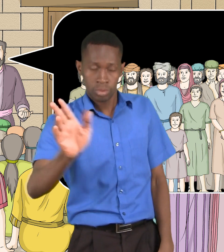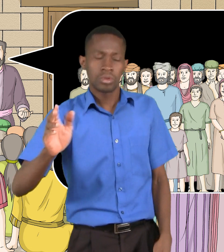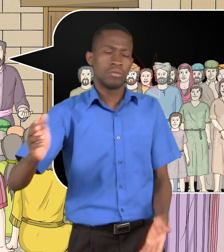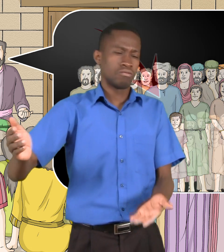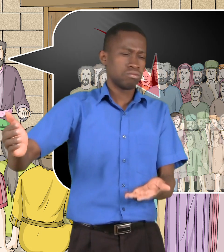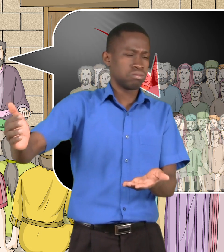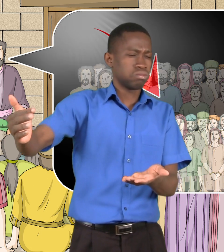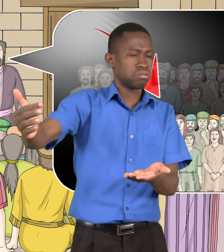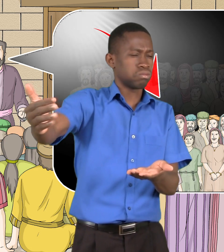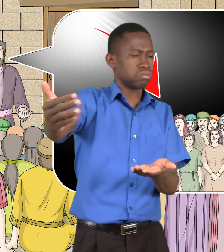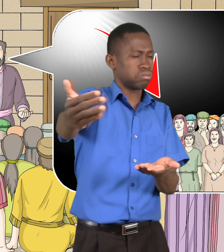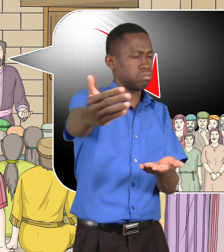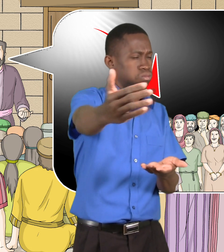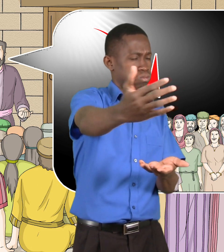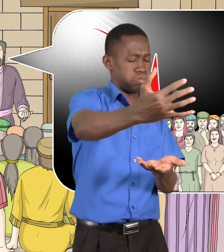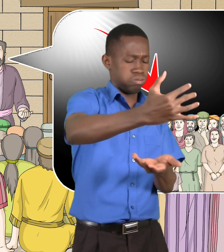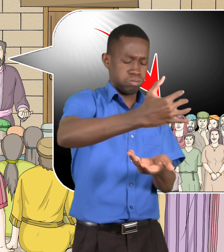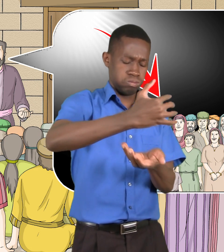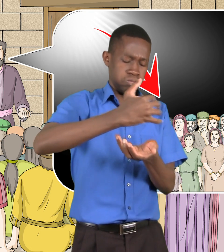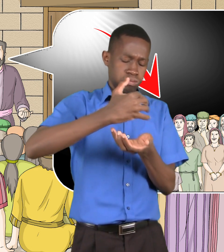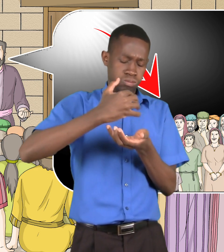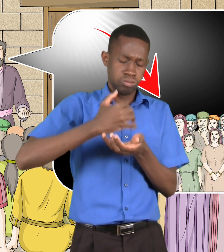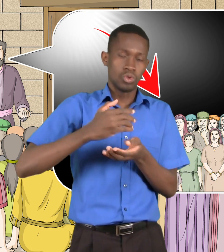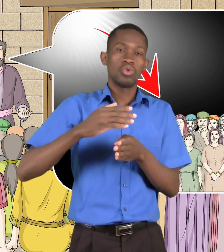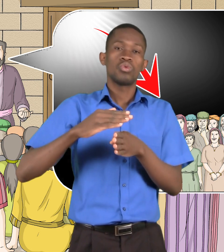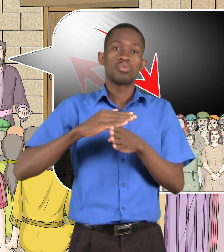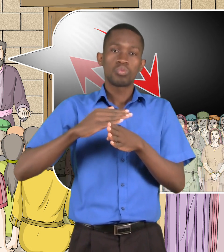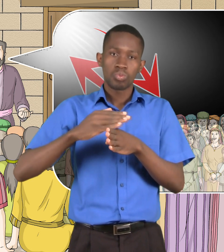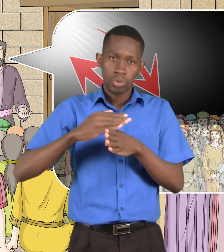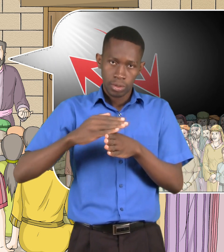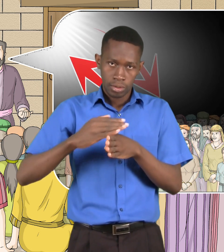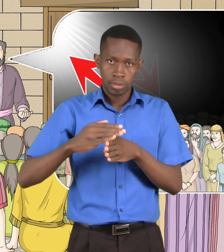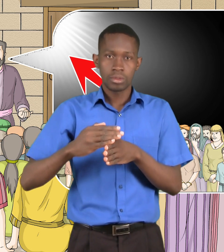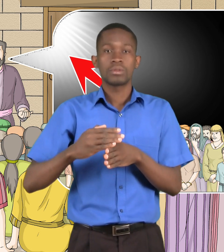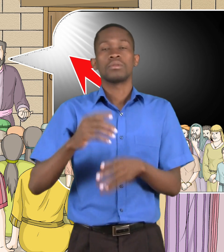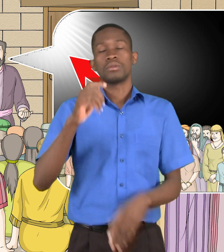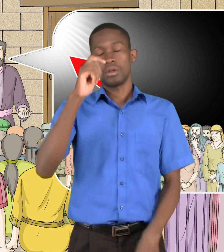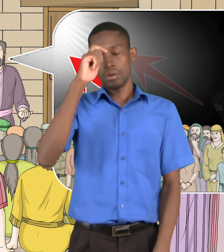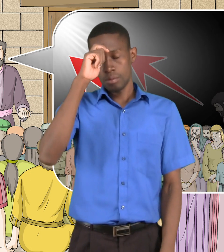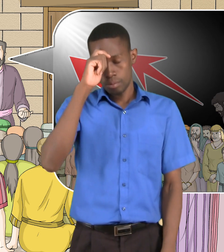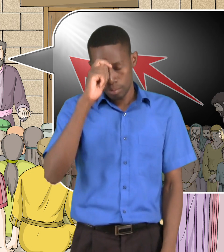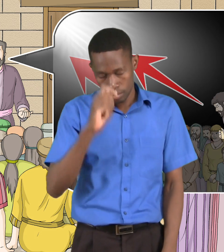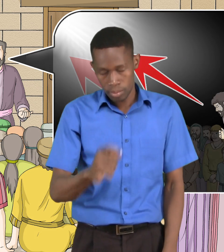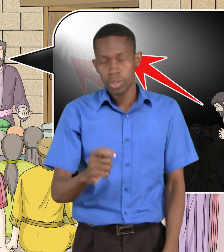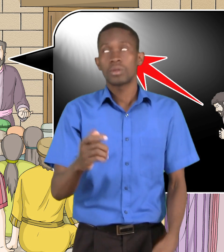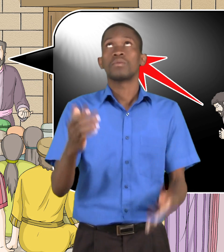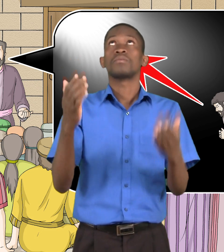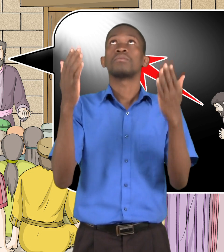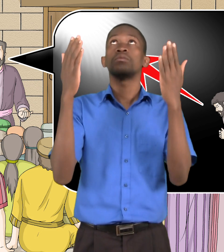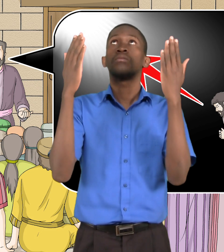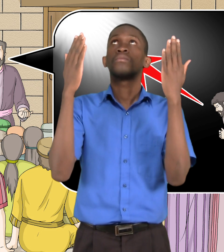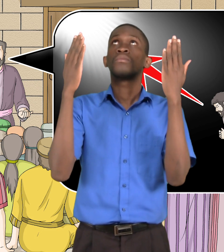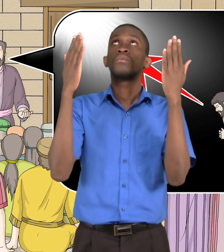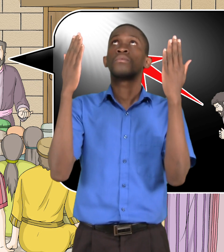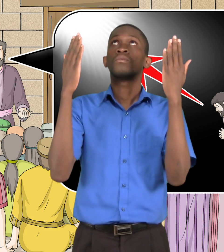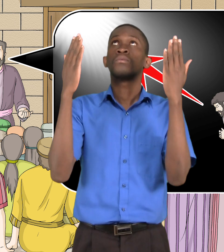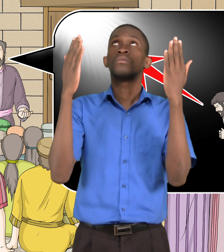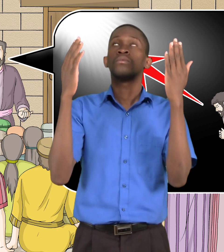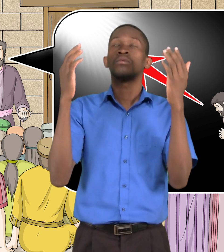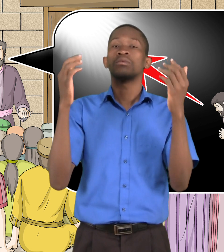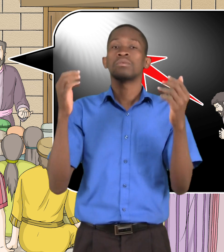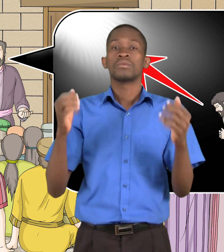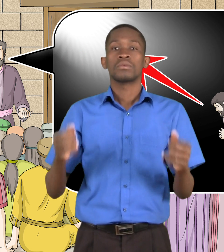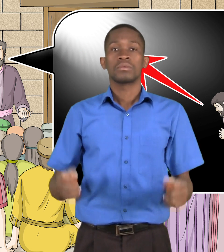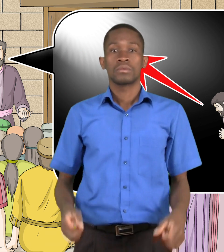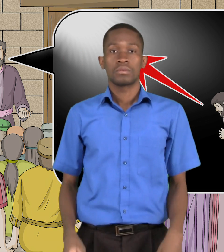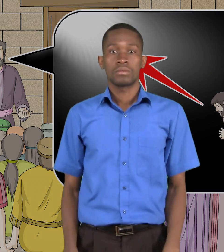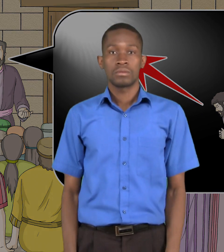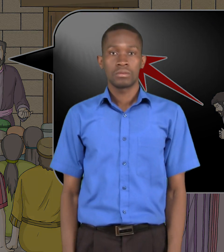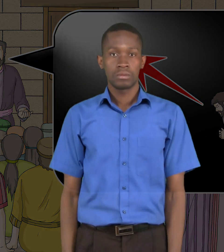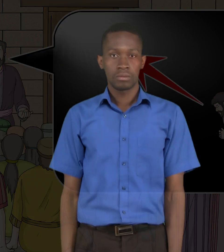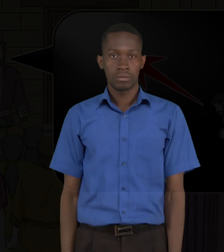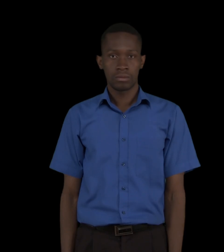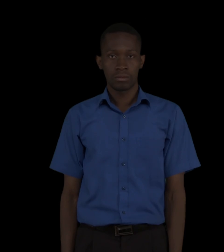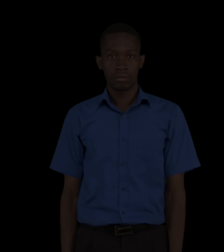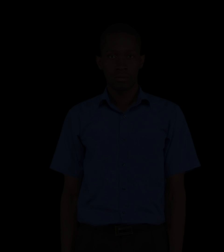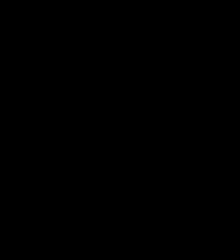Therefore glorify God with your body.